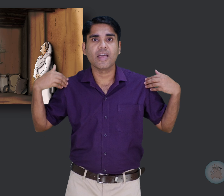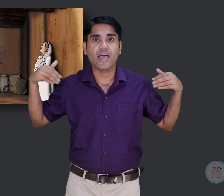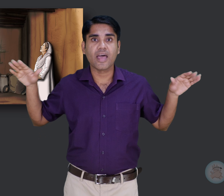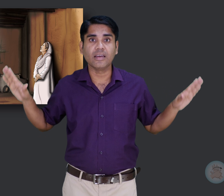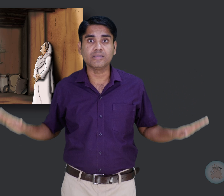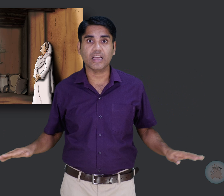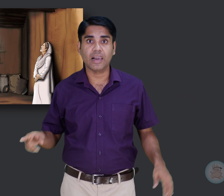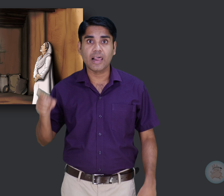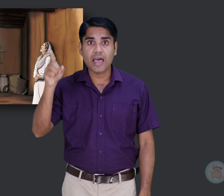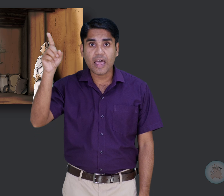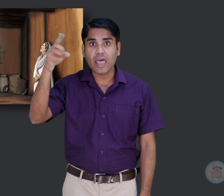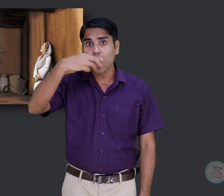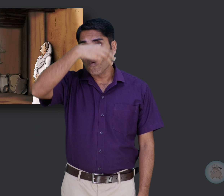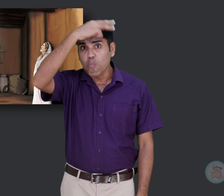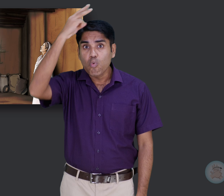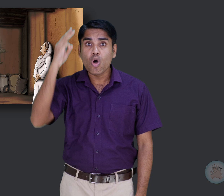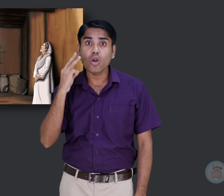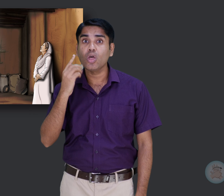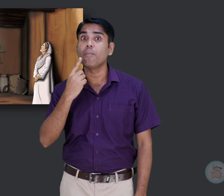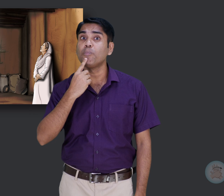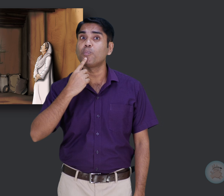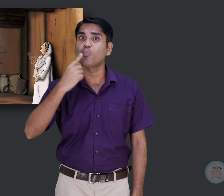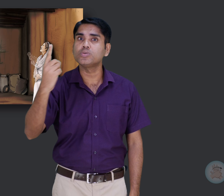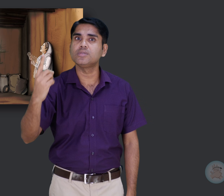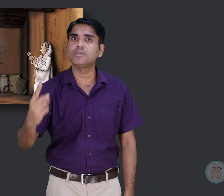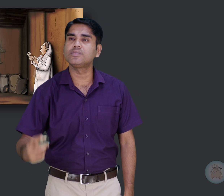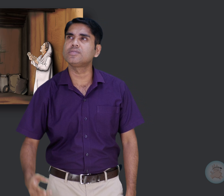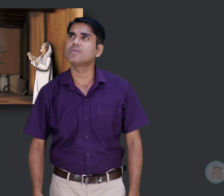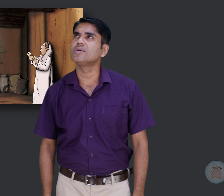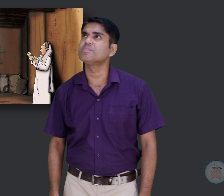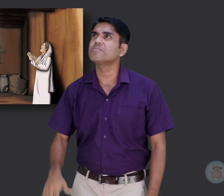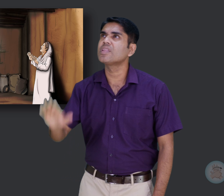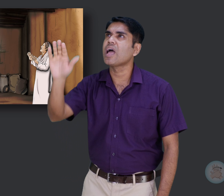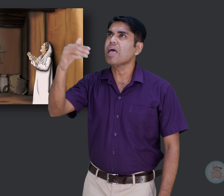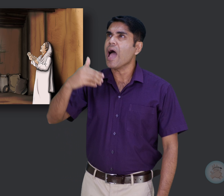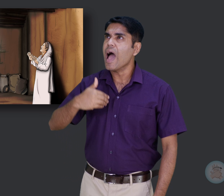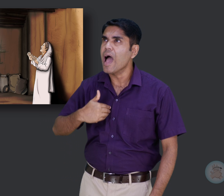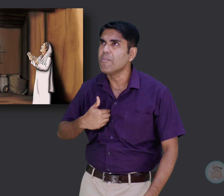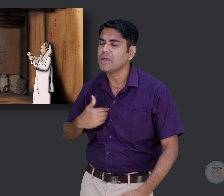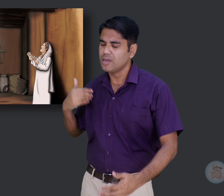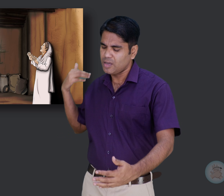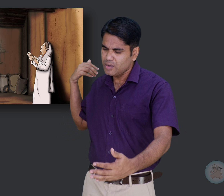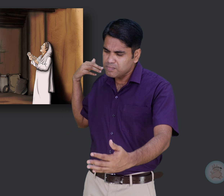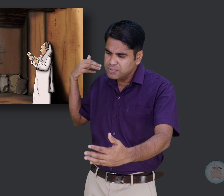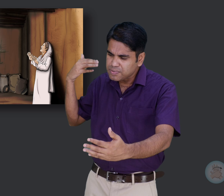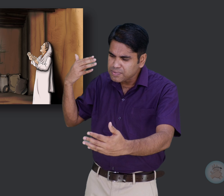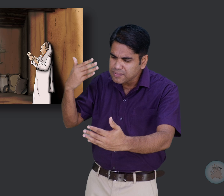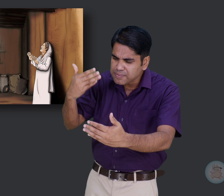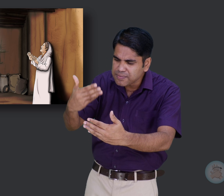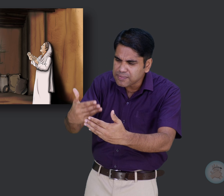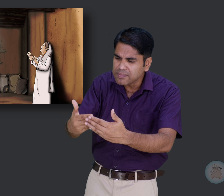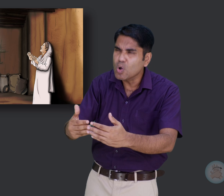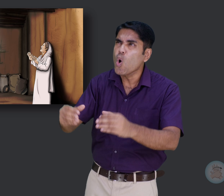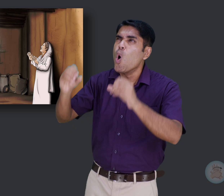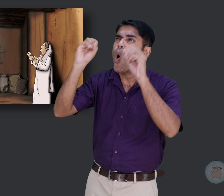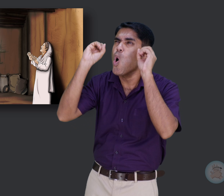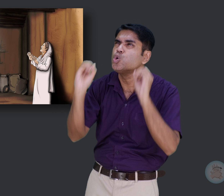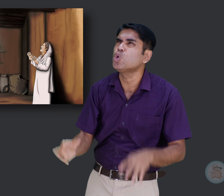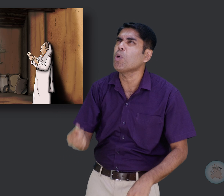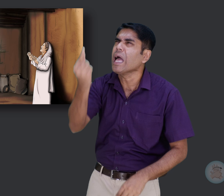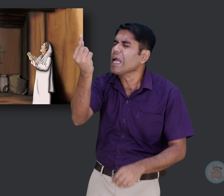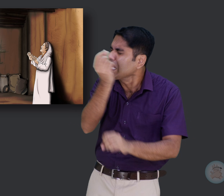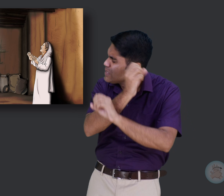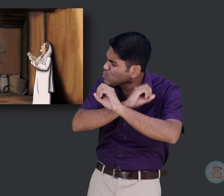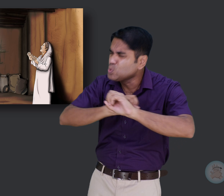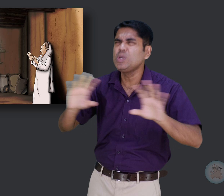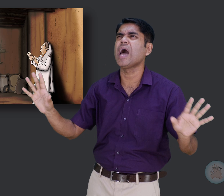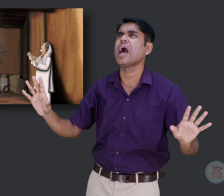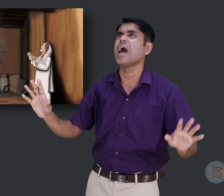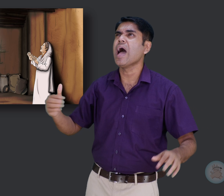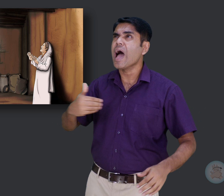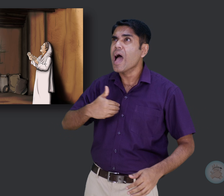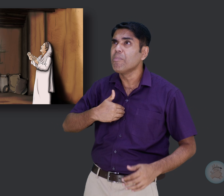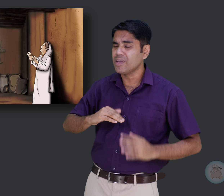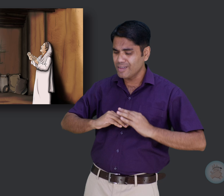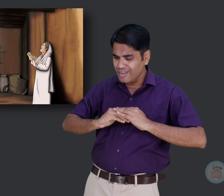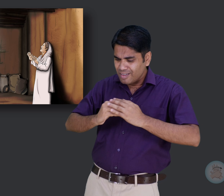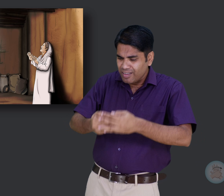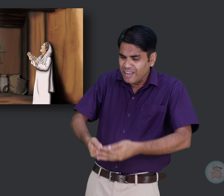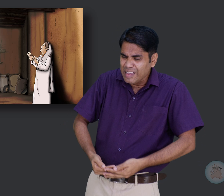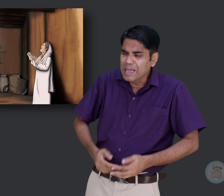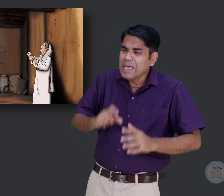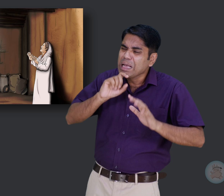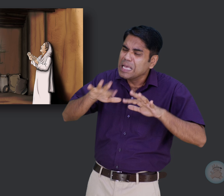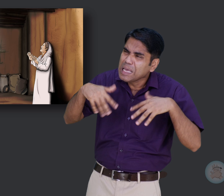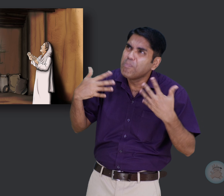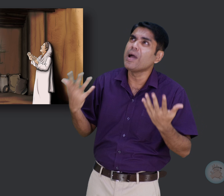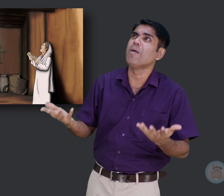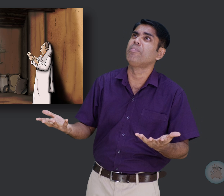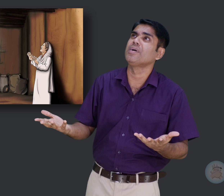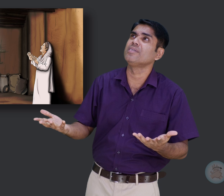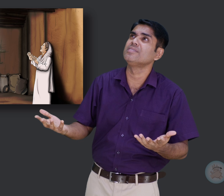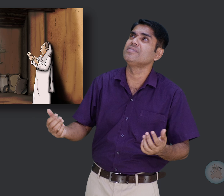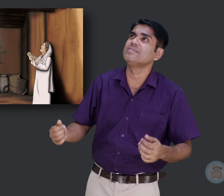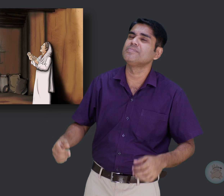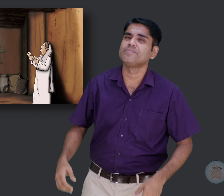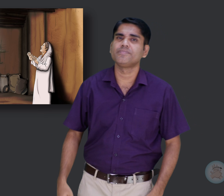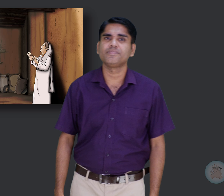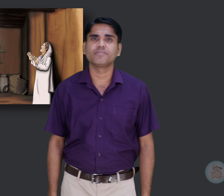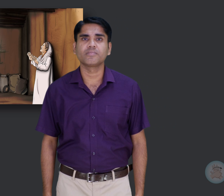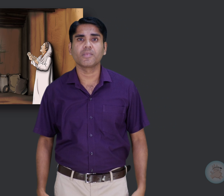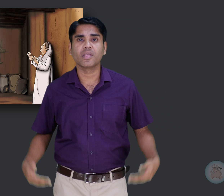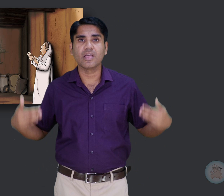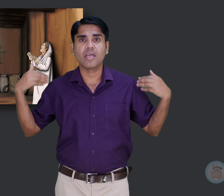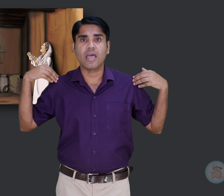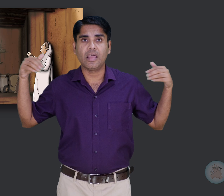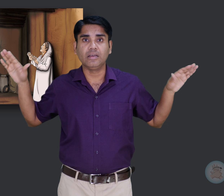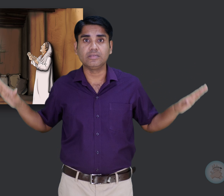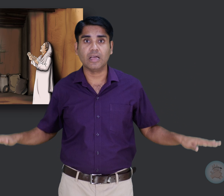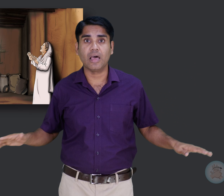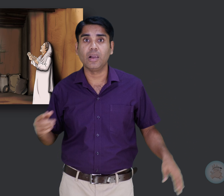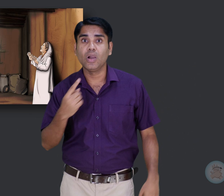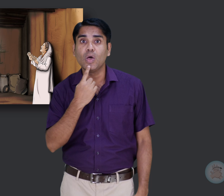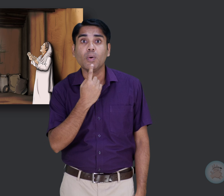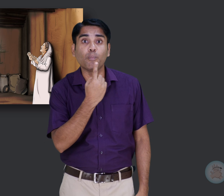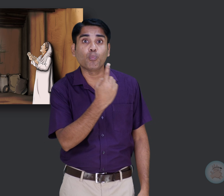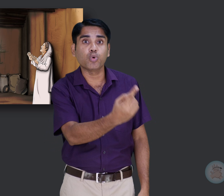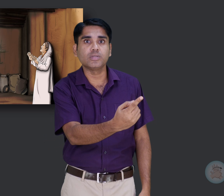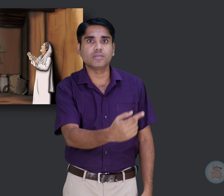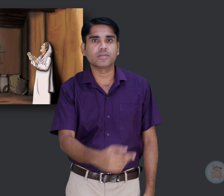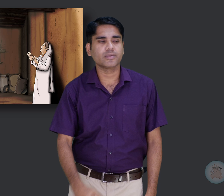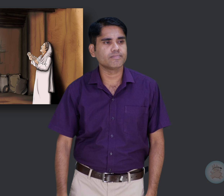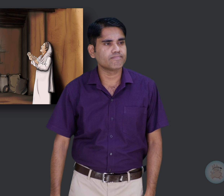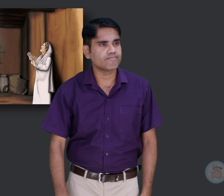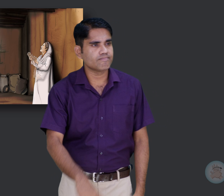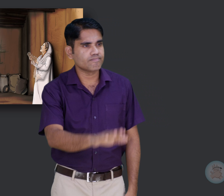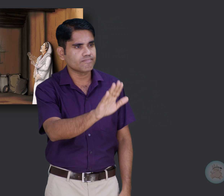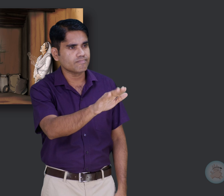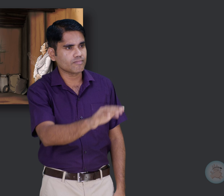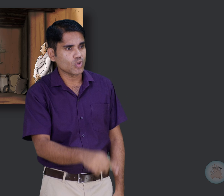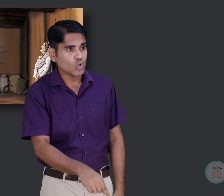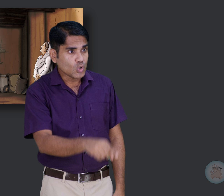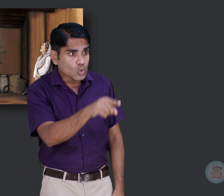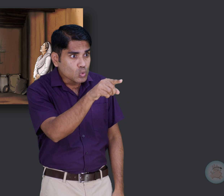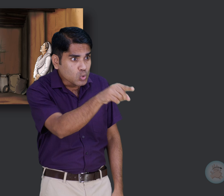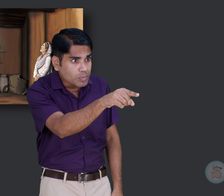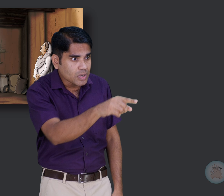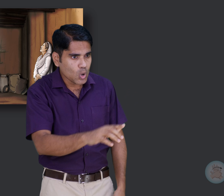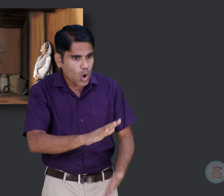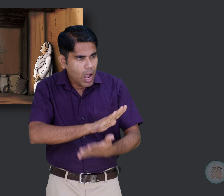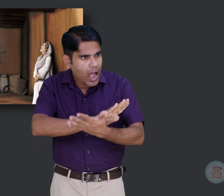“How can this be,” Mary asked the angel, “since I am a virgin?”